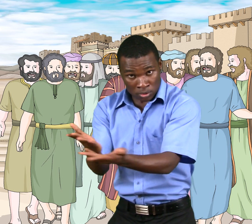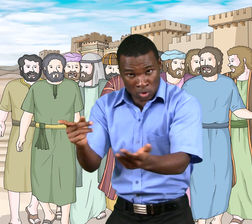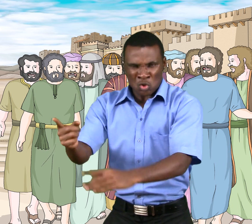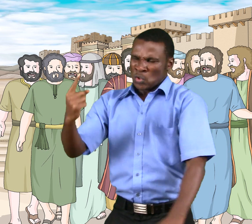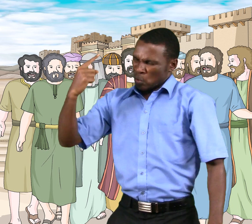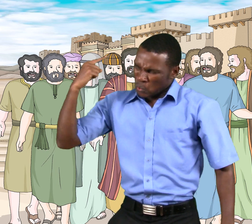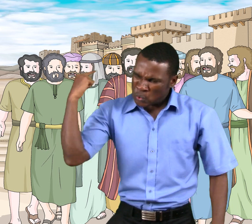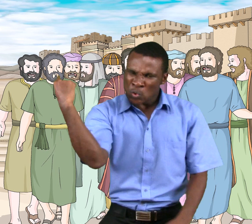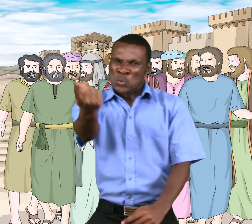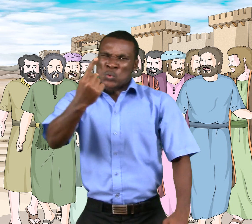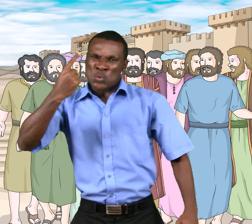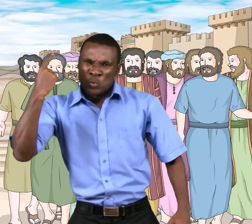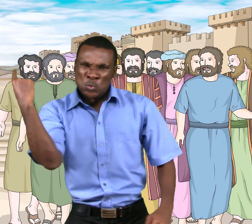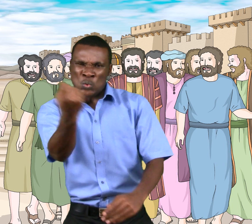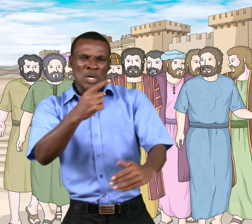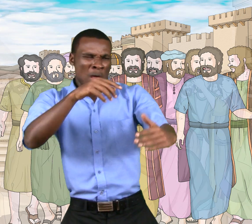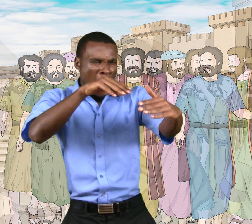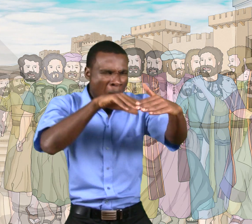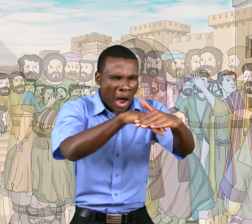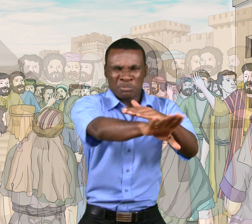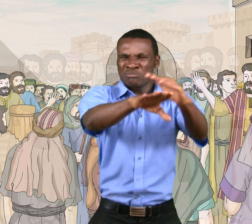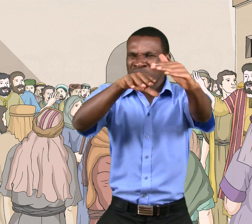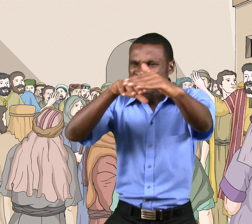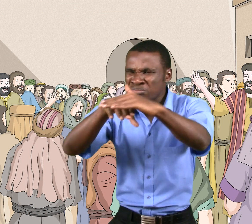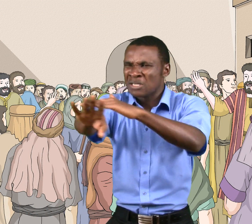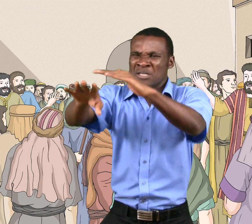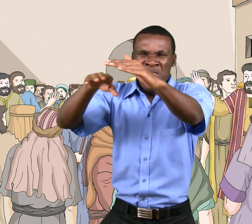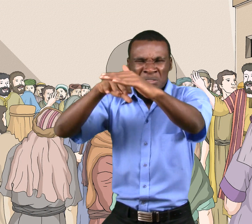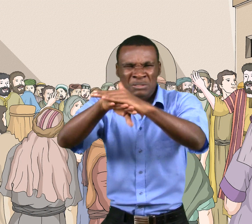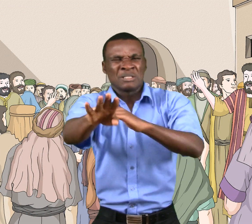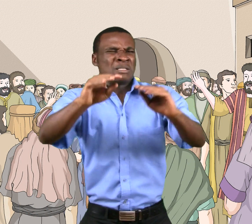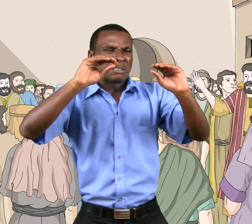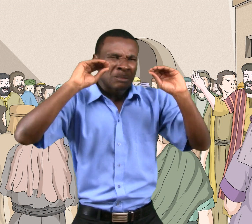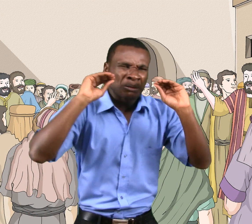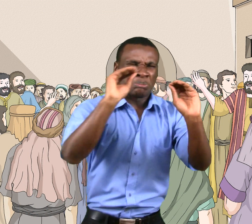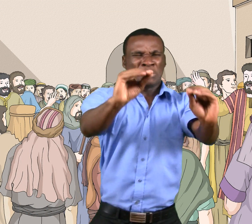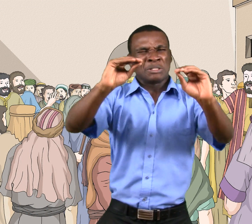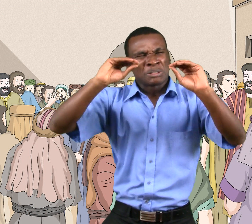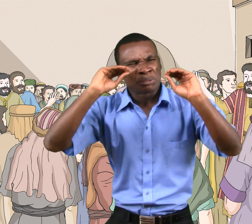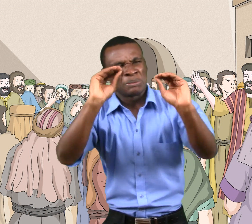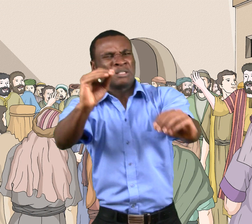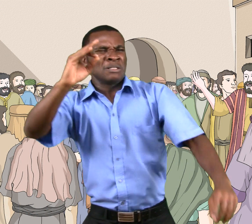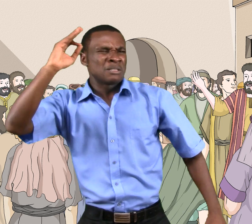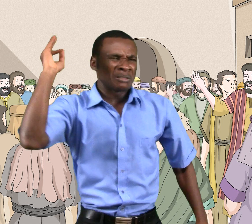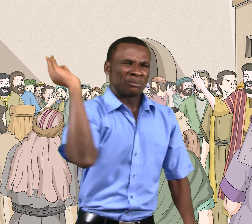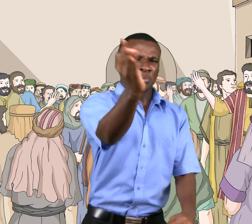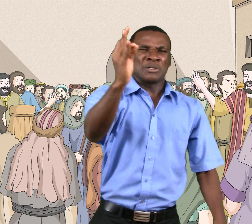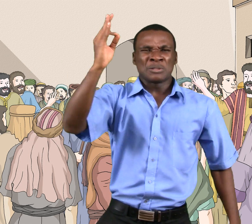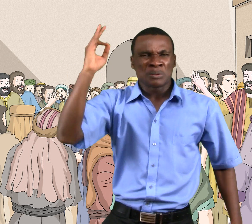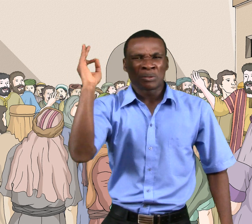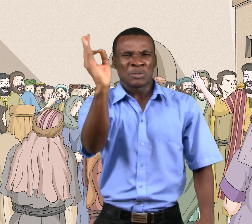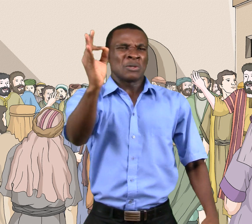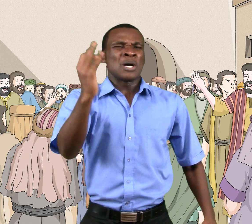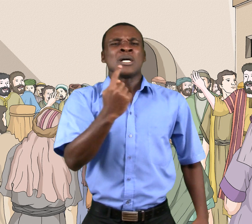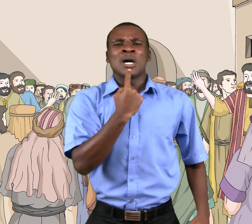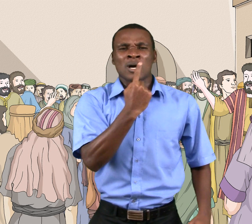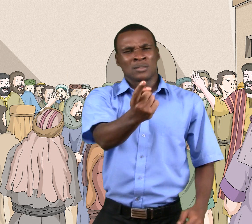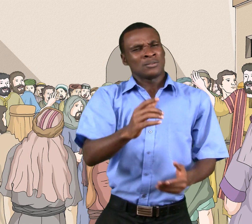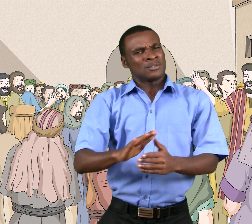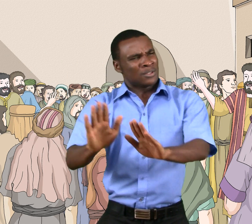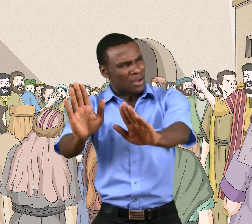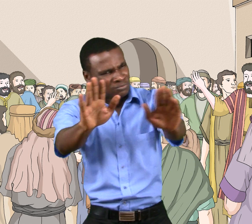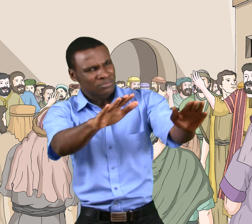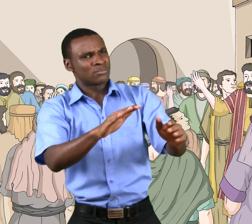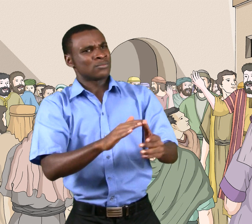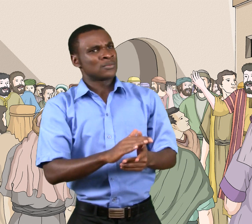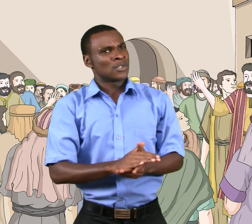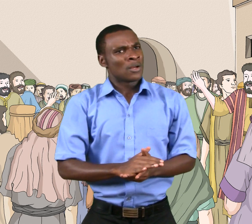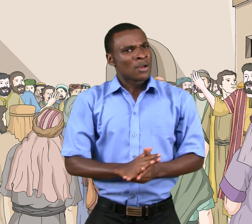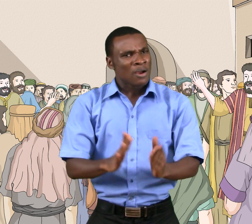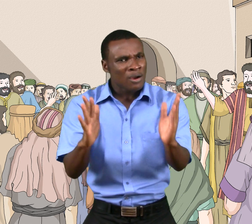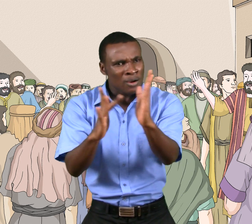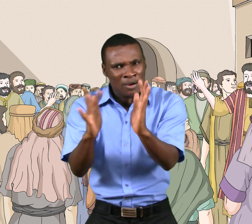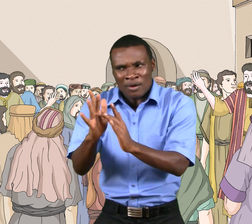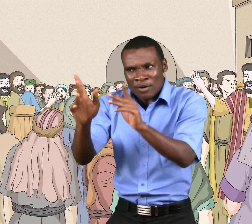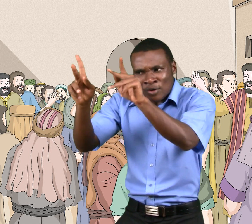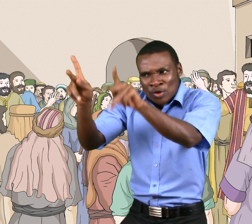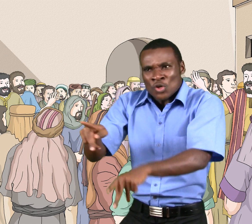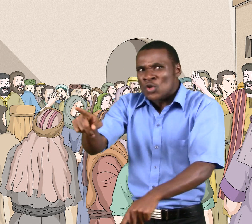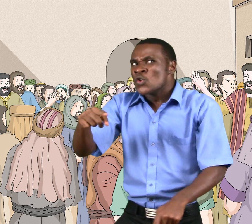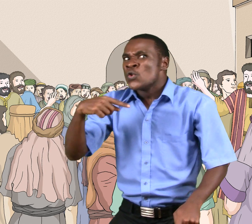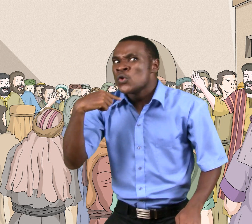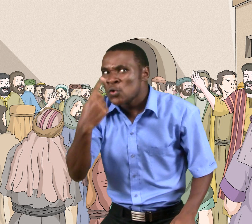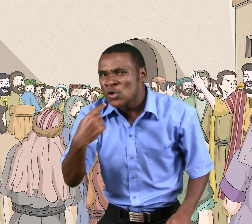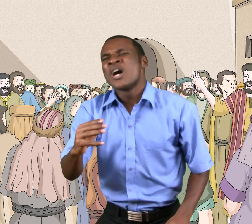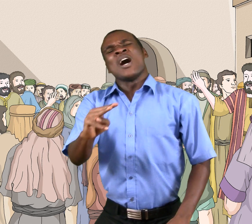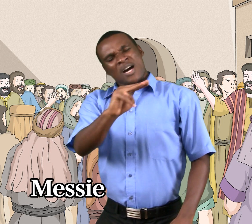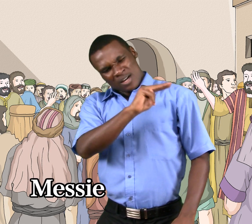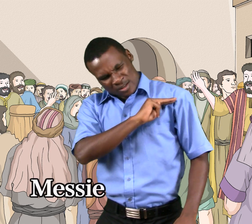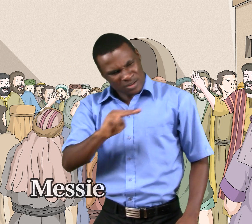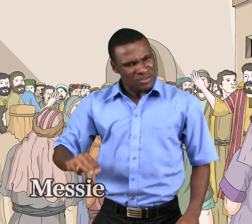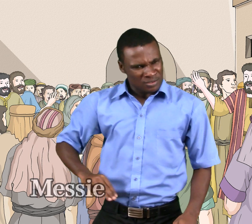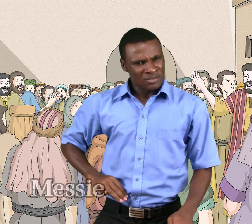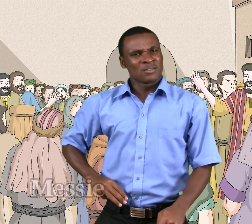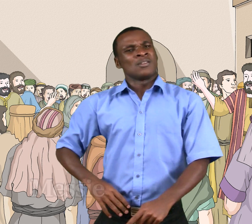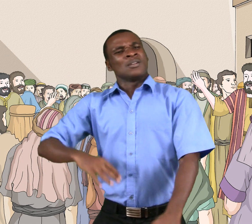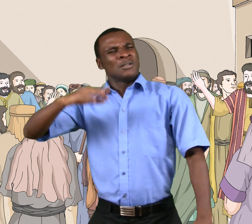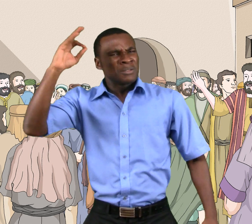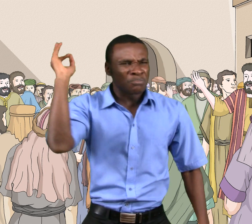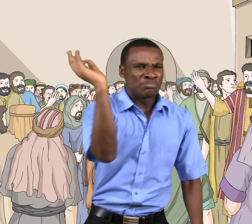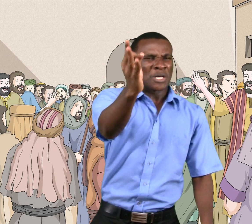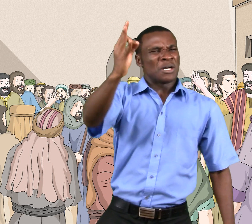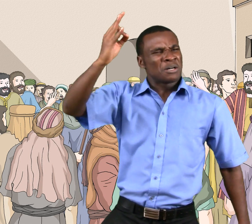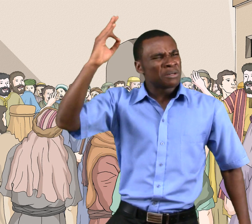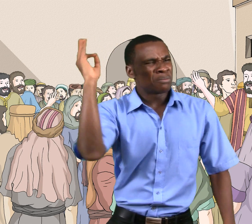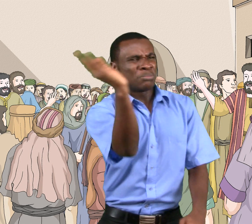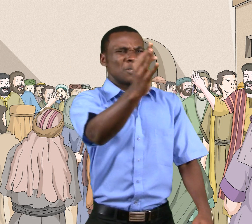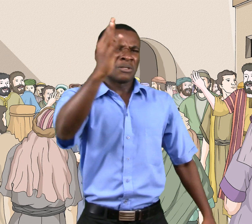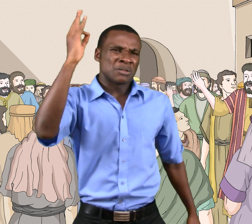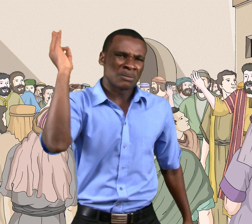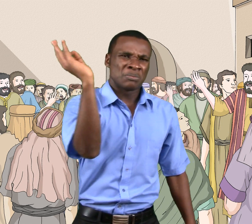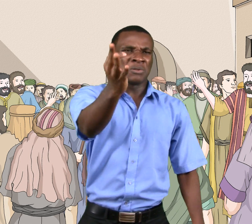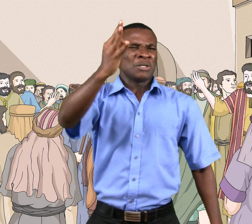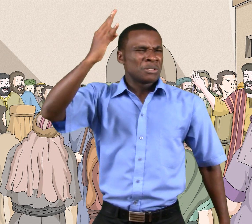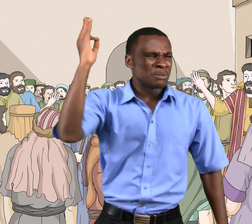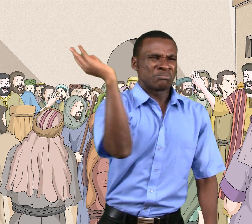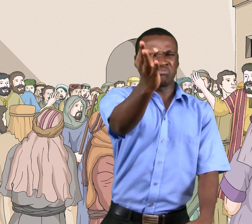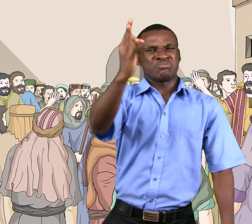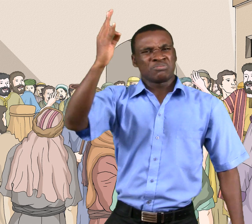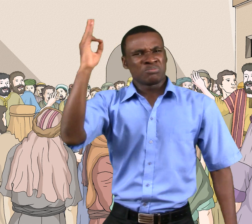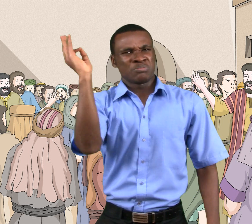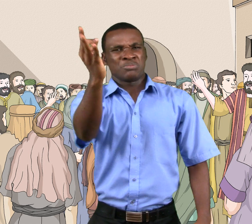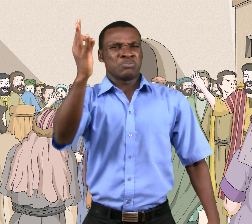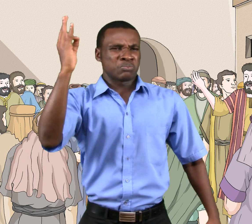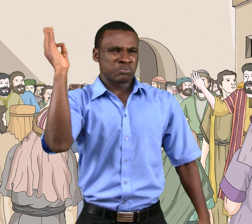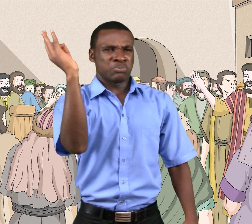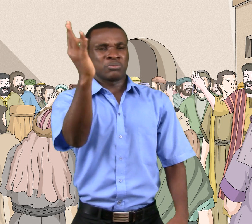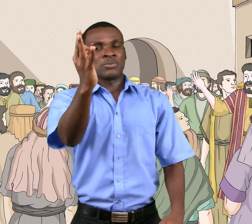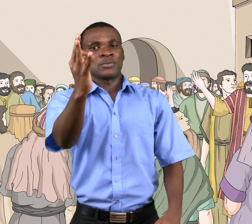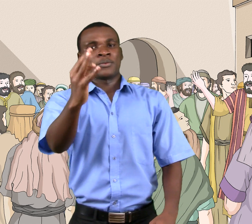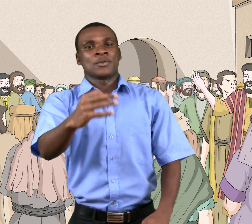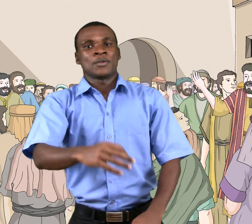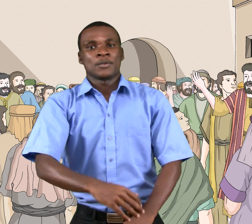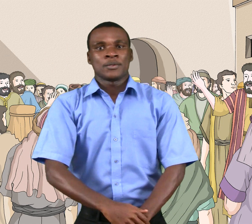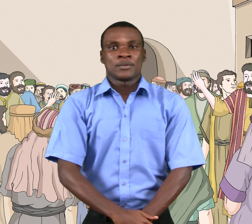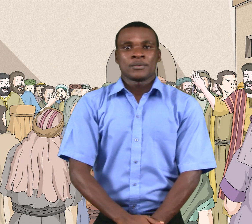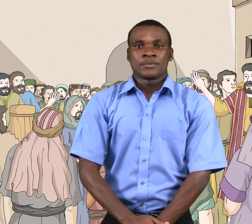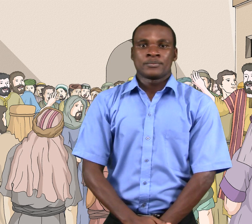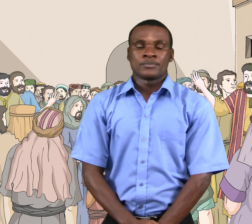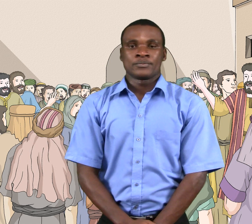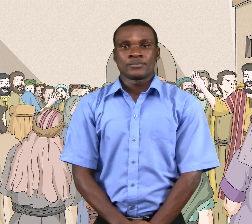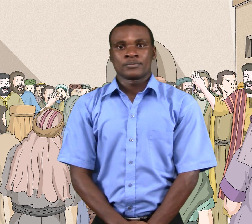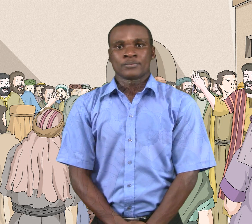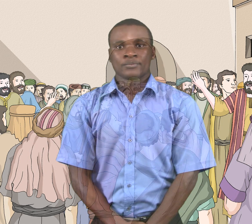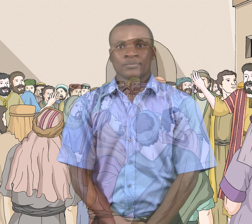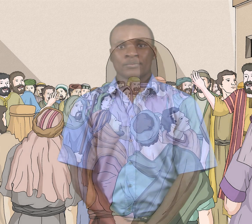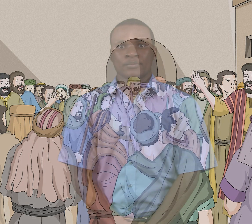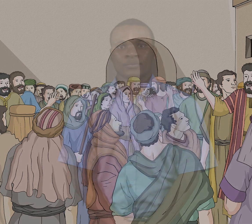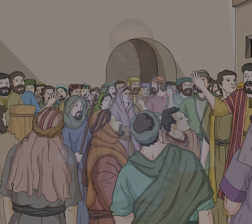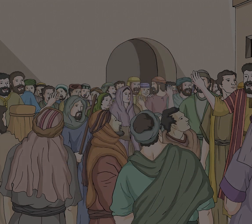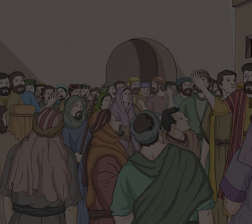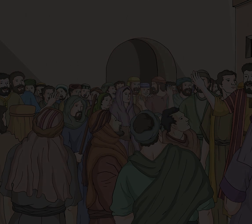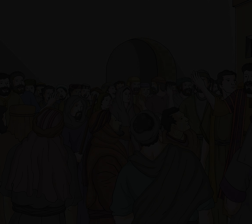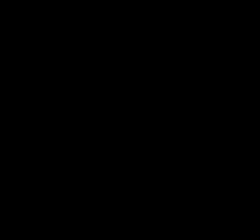Every day, in the temple courts and from house to house, they did not stop teaching and proclaiming the good news that Jesus is the Christ.